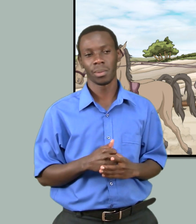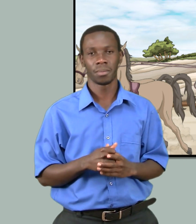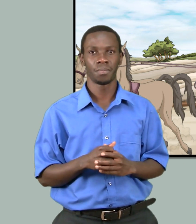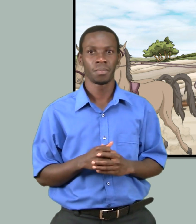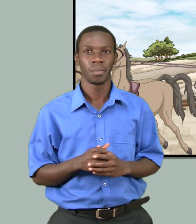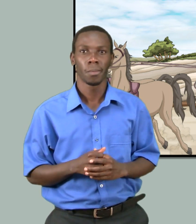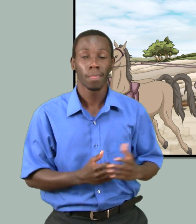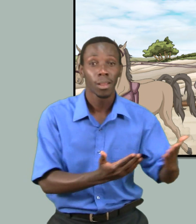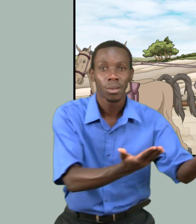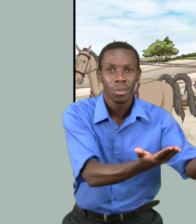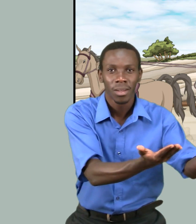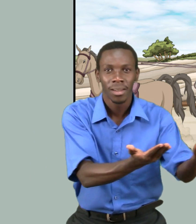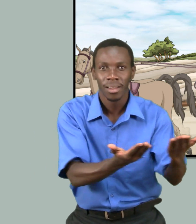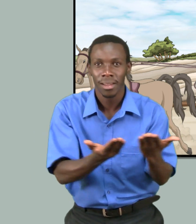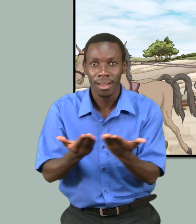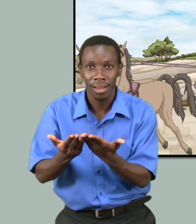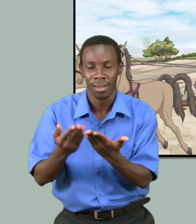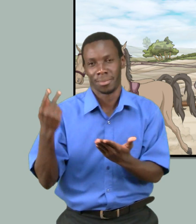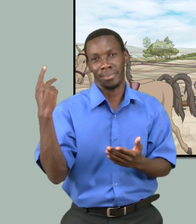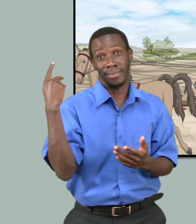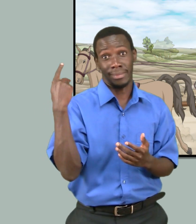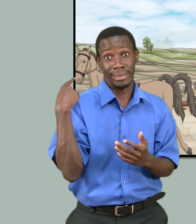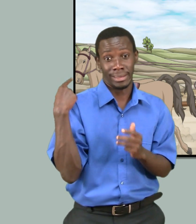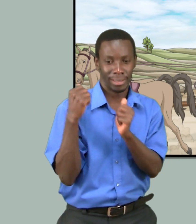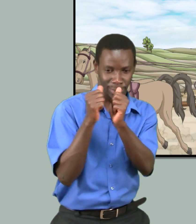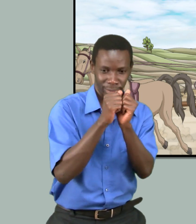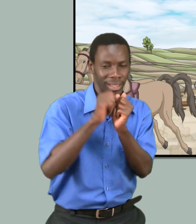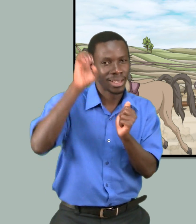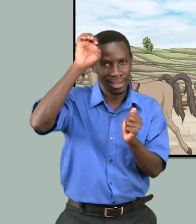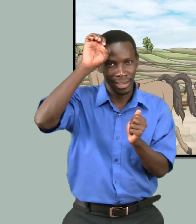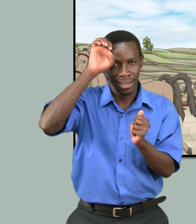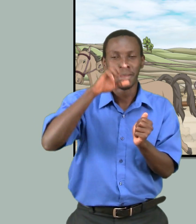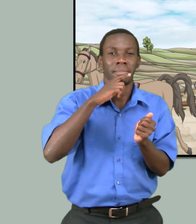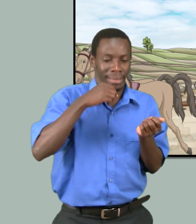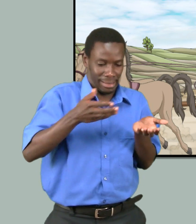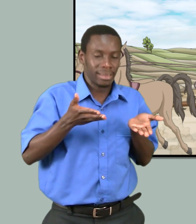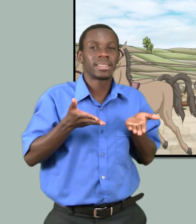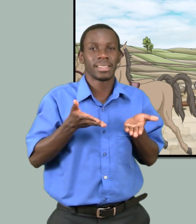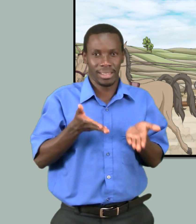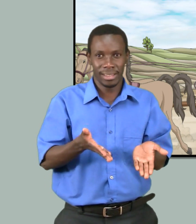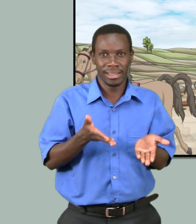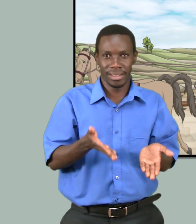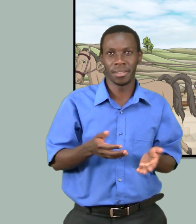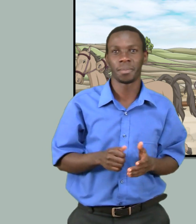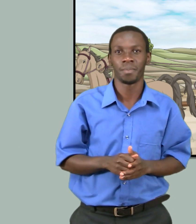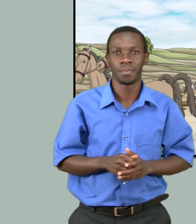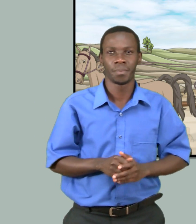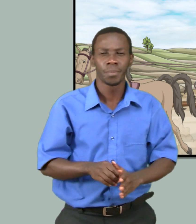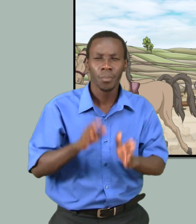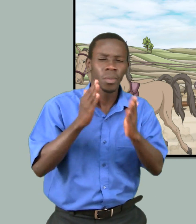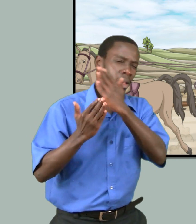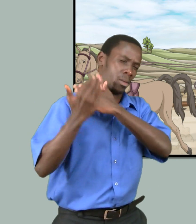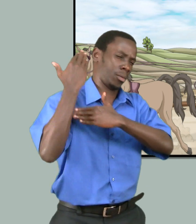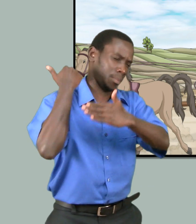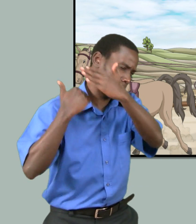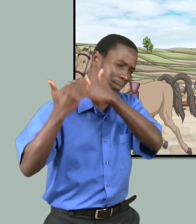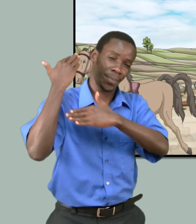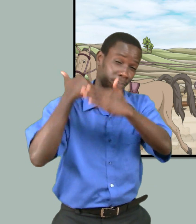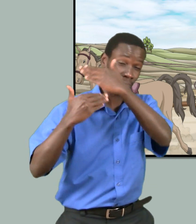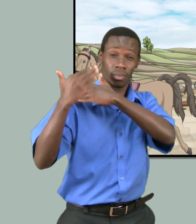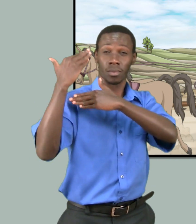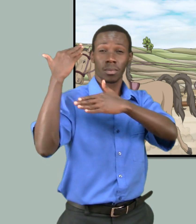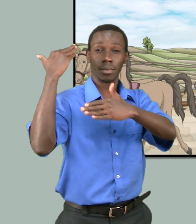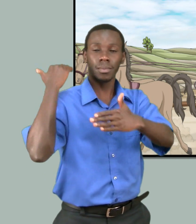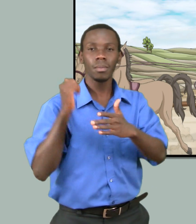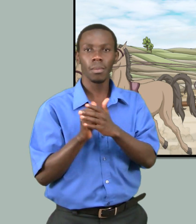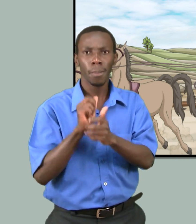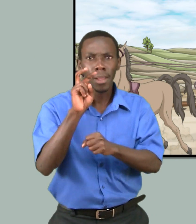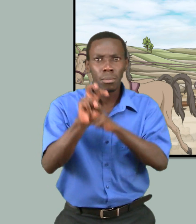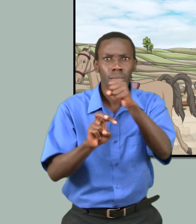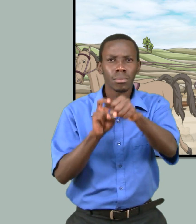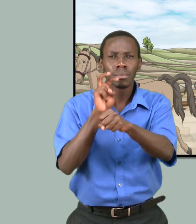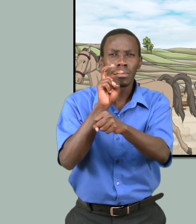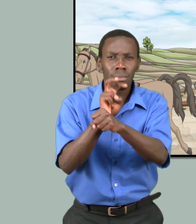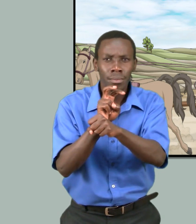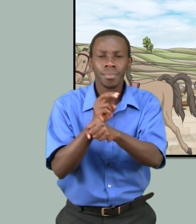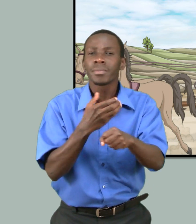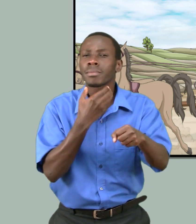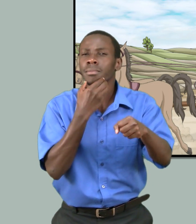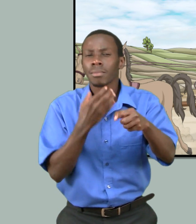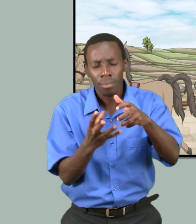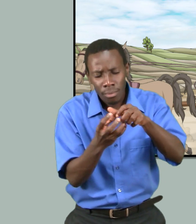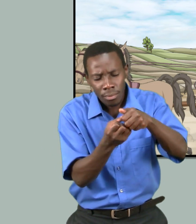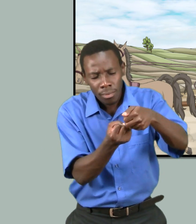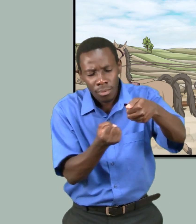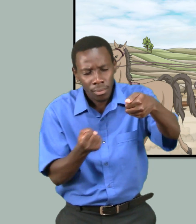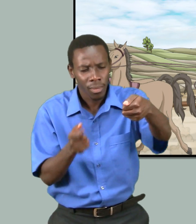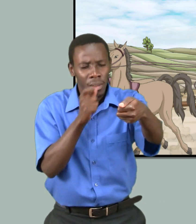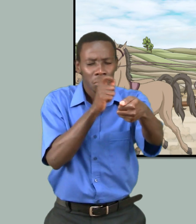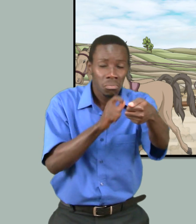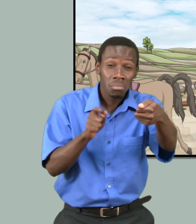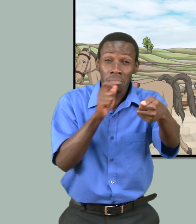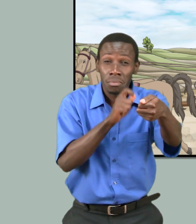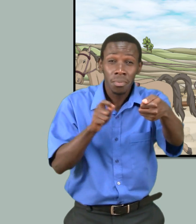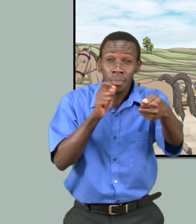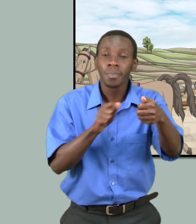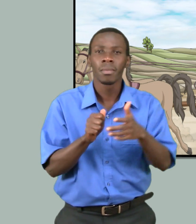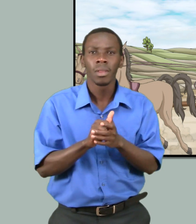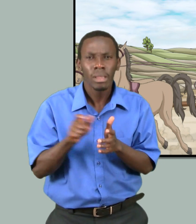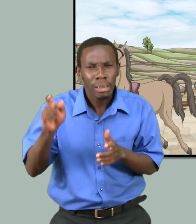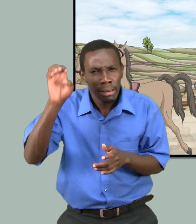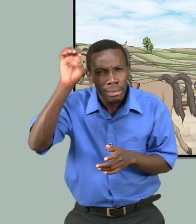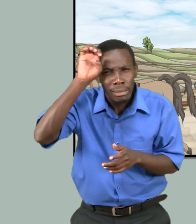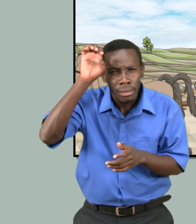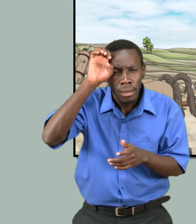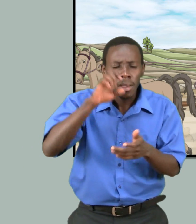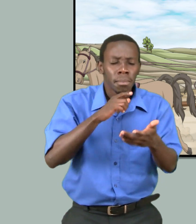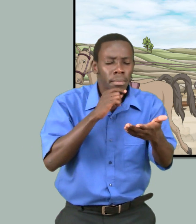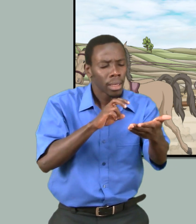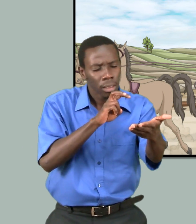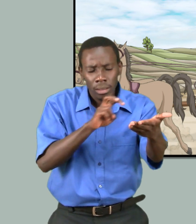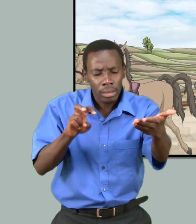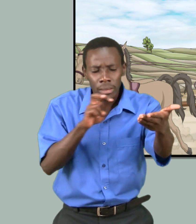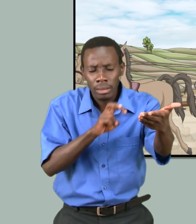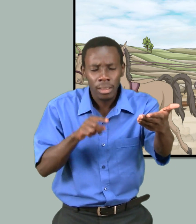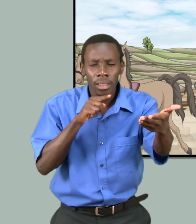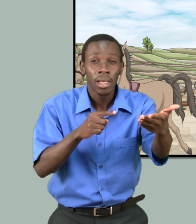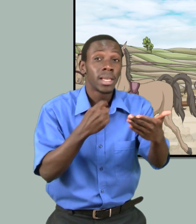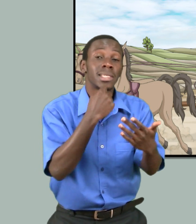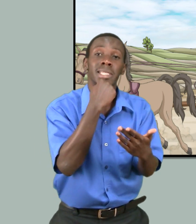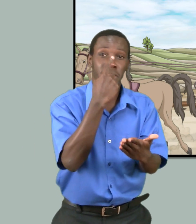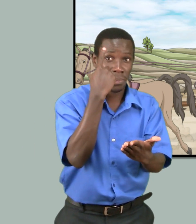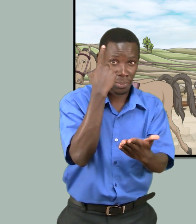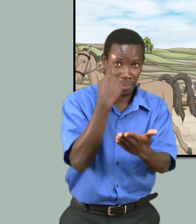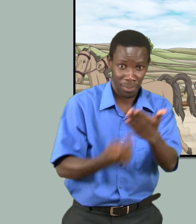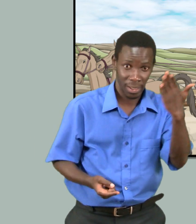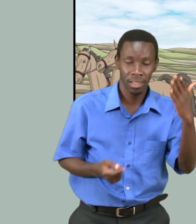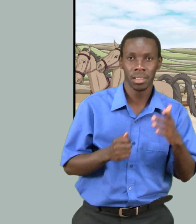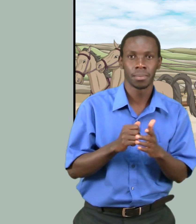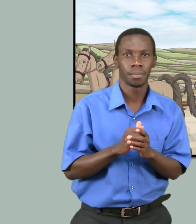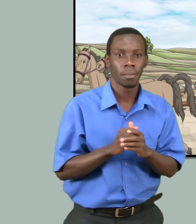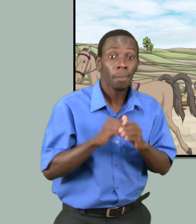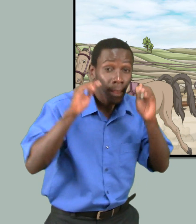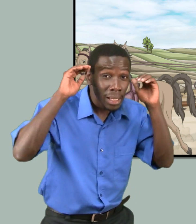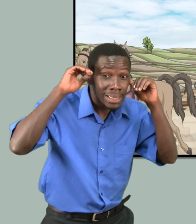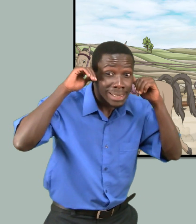And he invited Philip to come up and sit with him.